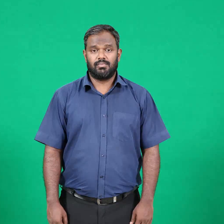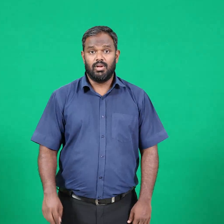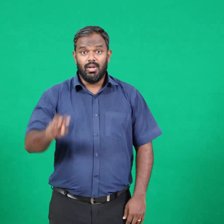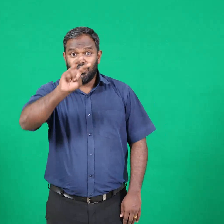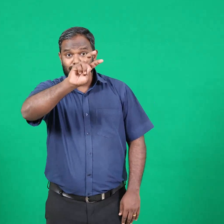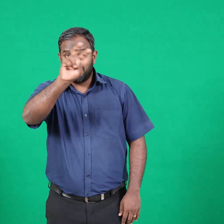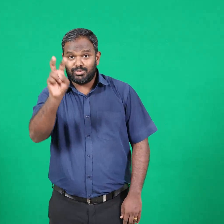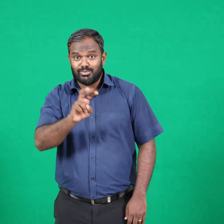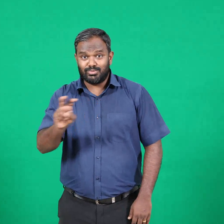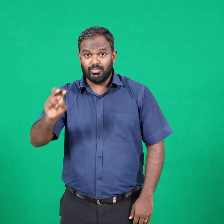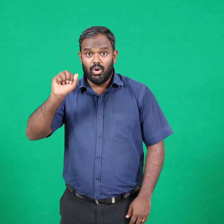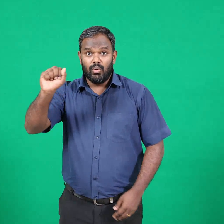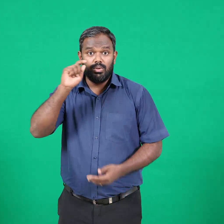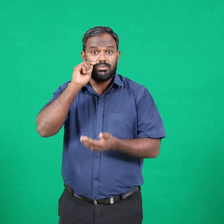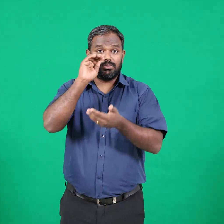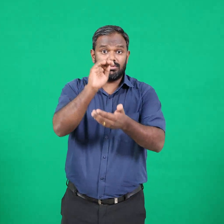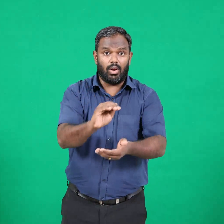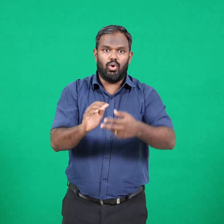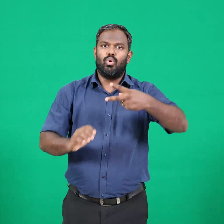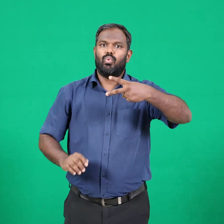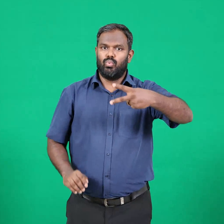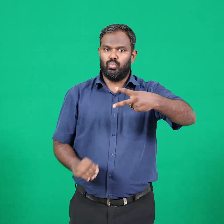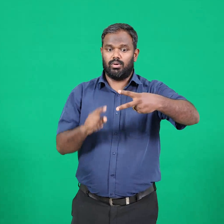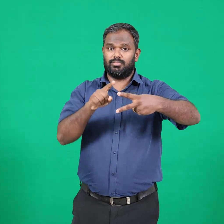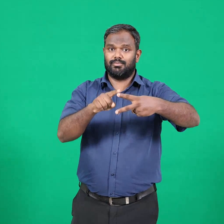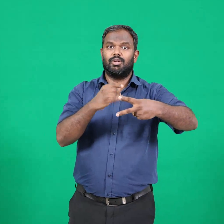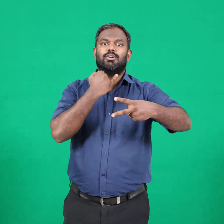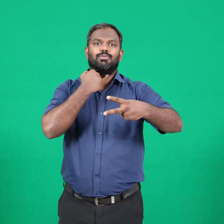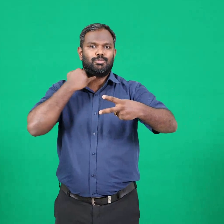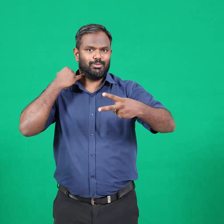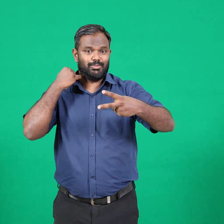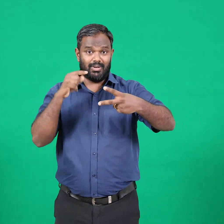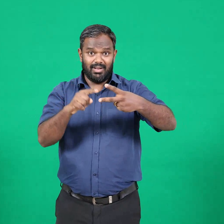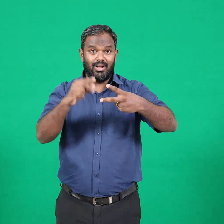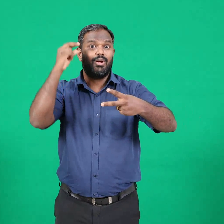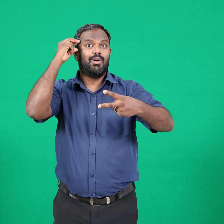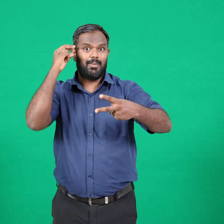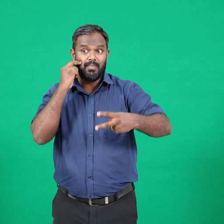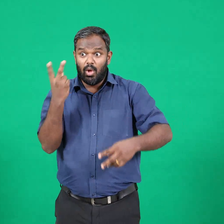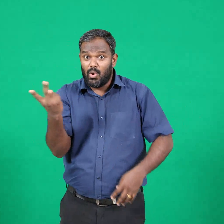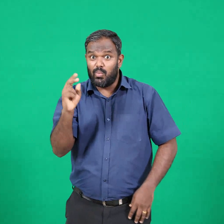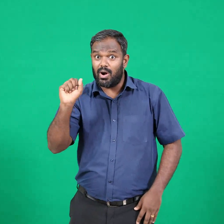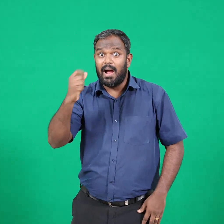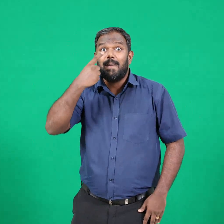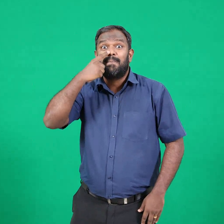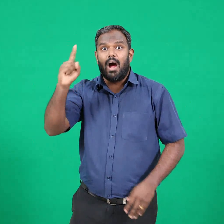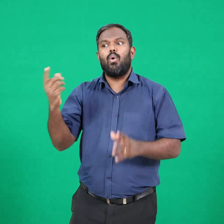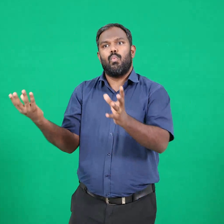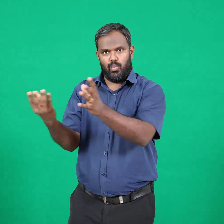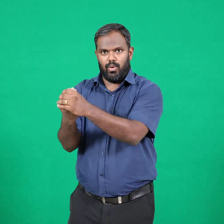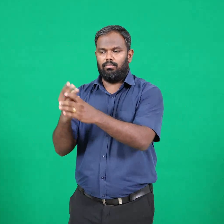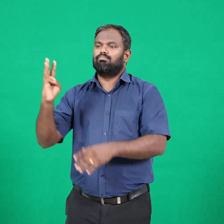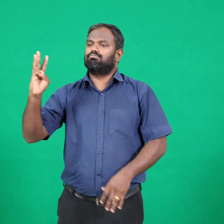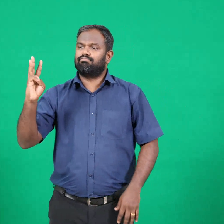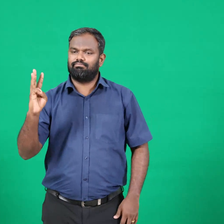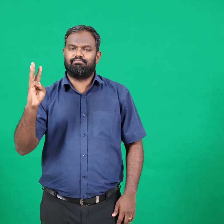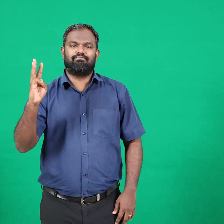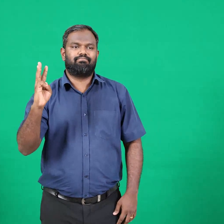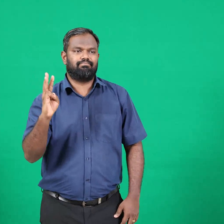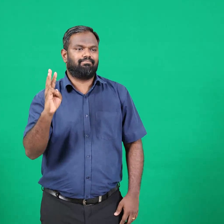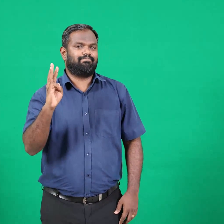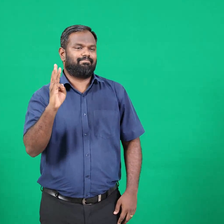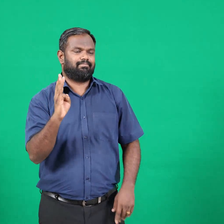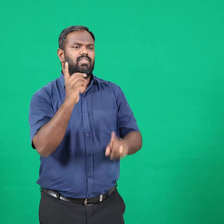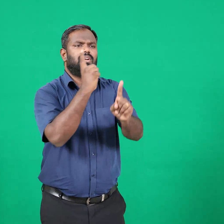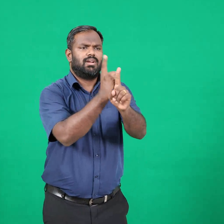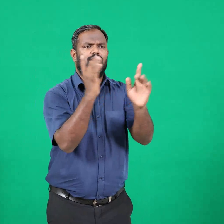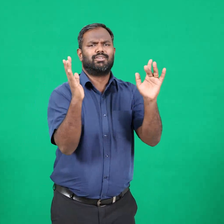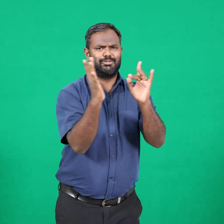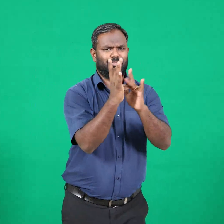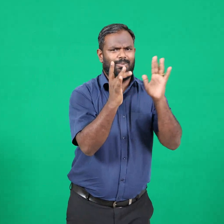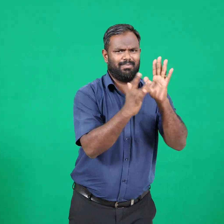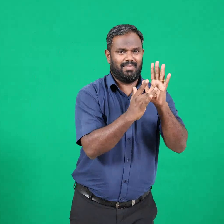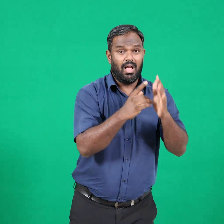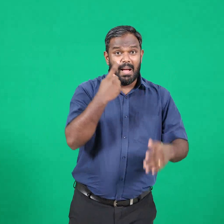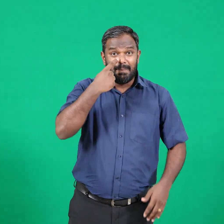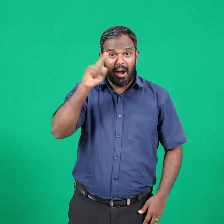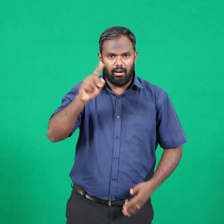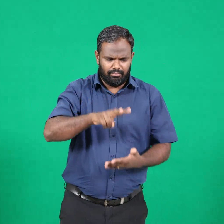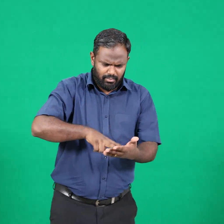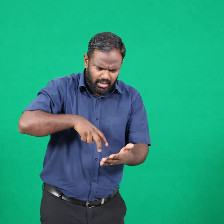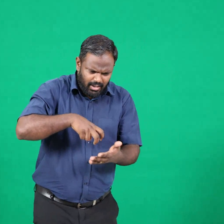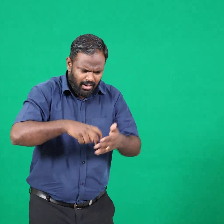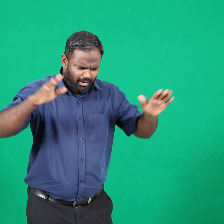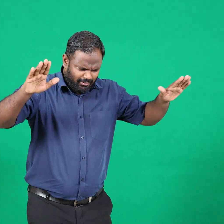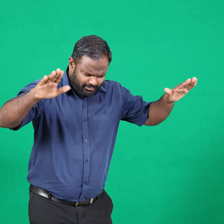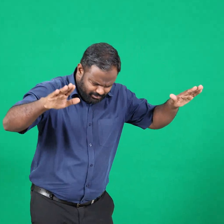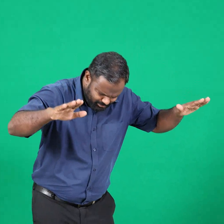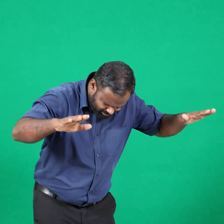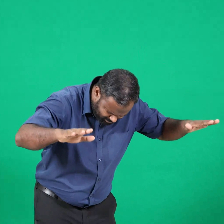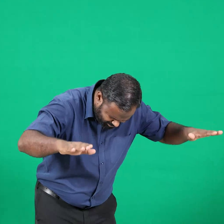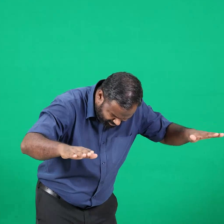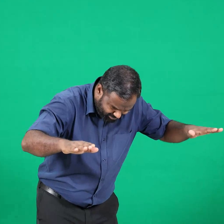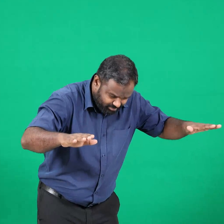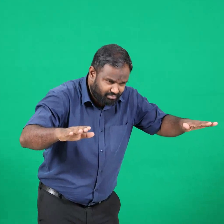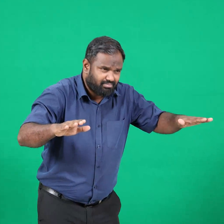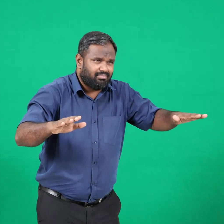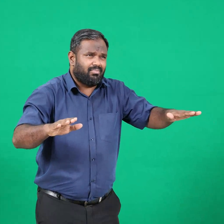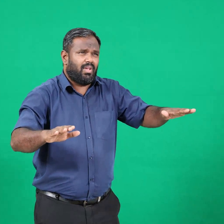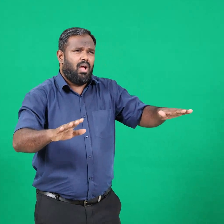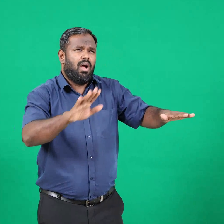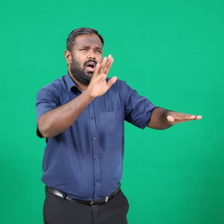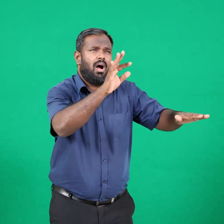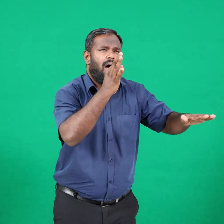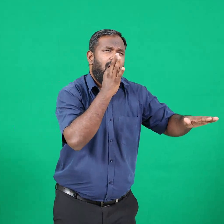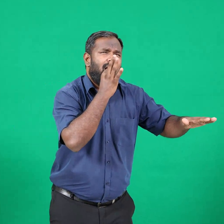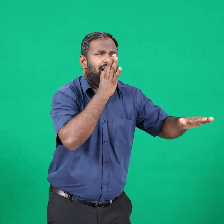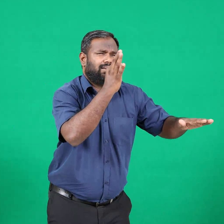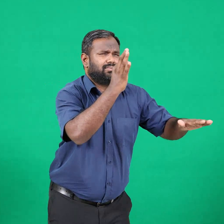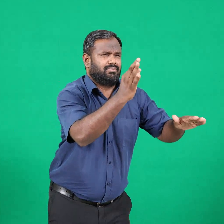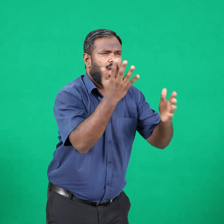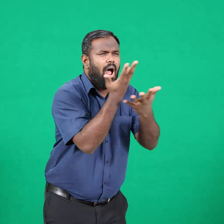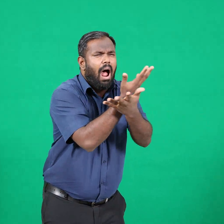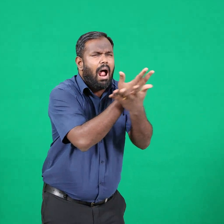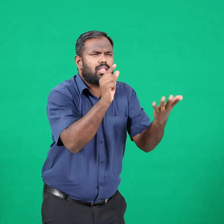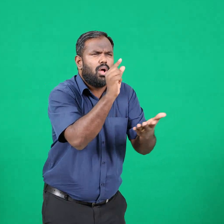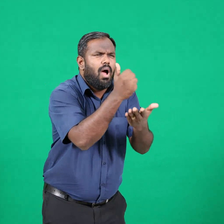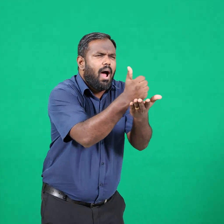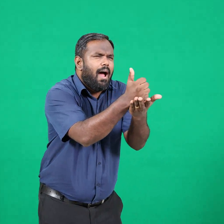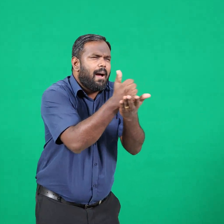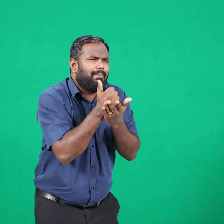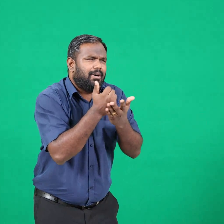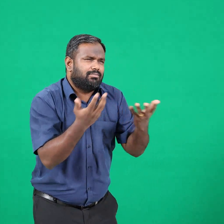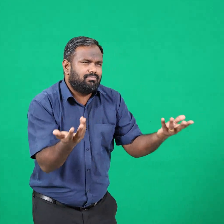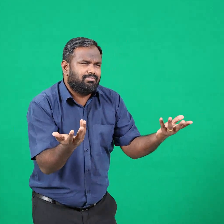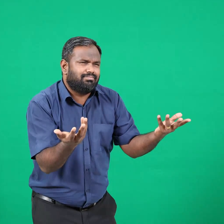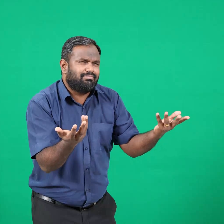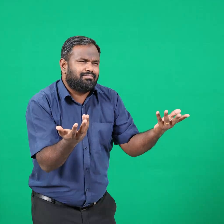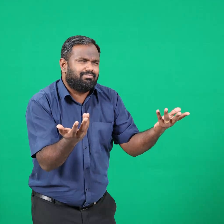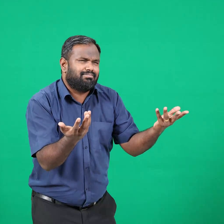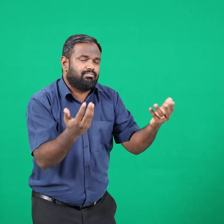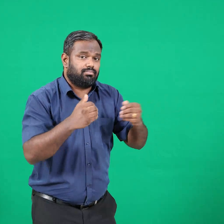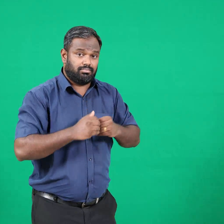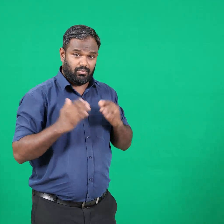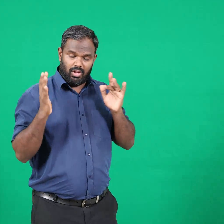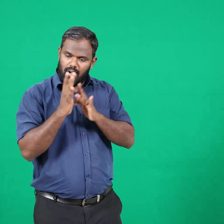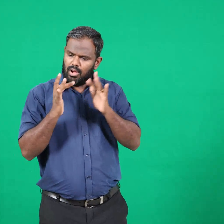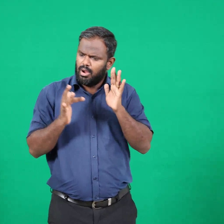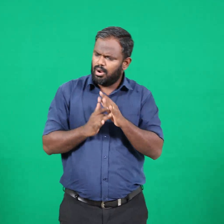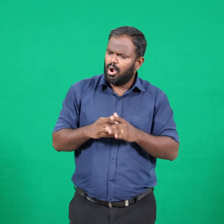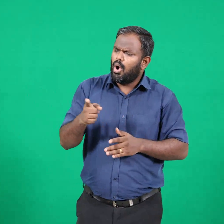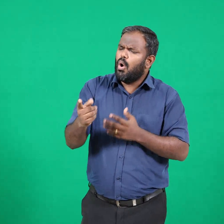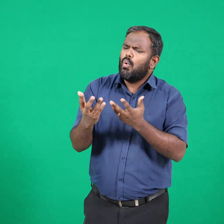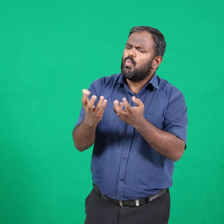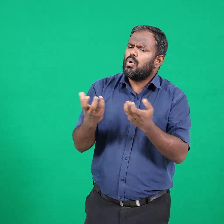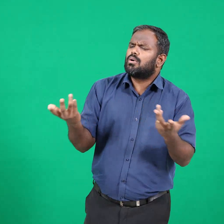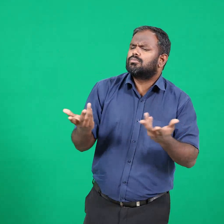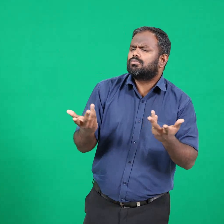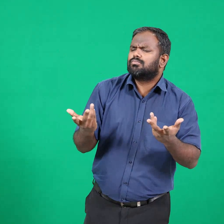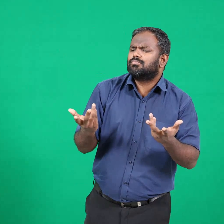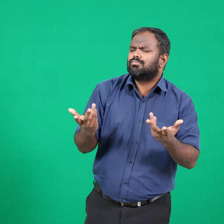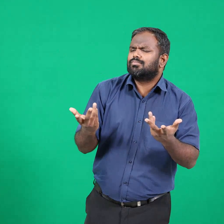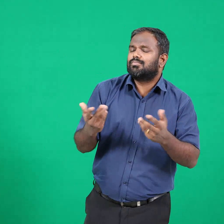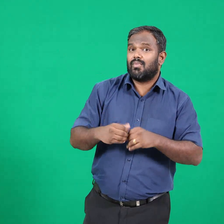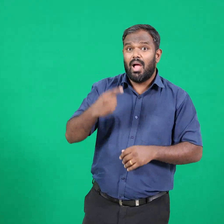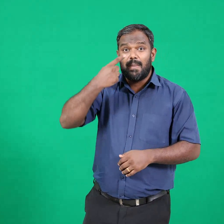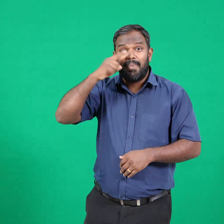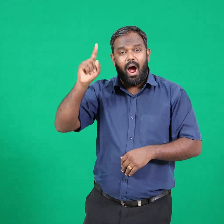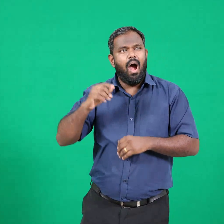Then the mother of Zebedee's sons came to Jesus with her sons and knelt down to make a request of Him. "What do you want?" He inquired.